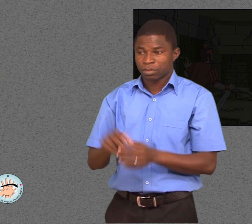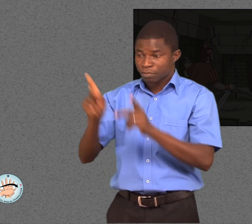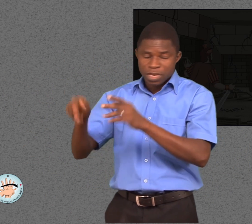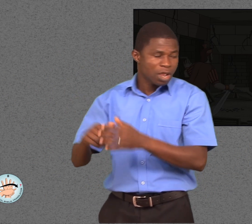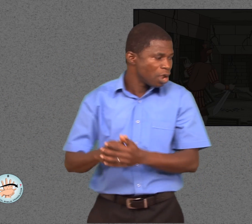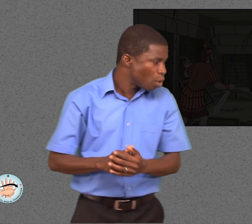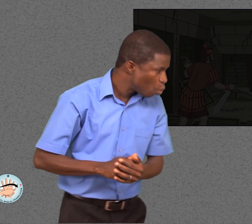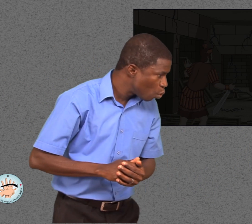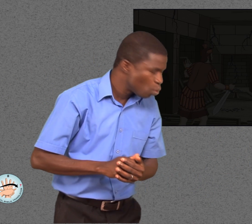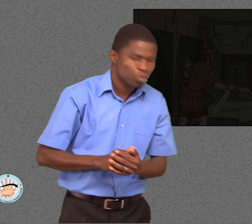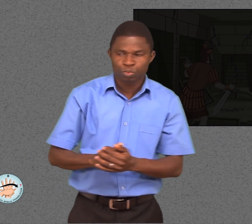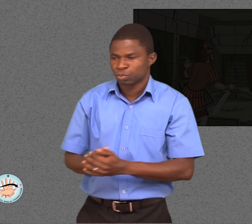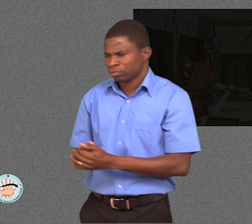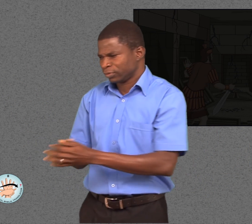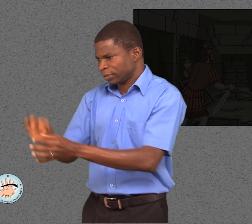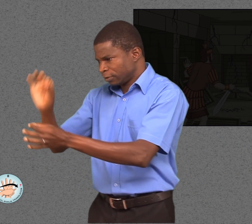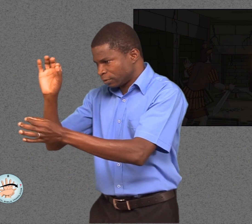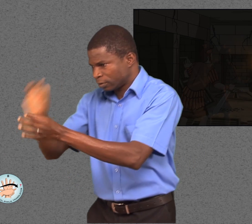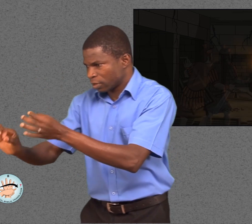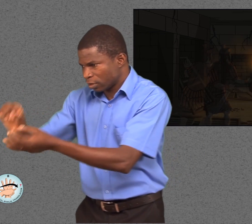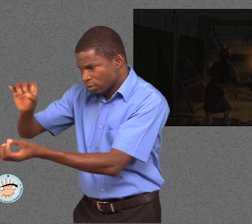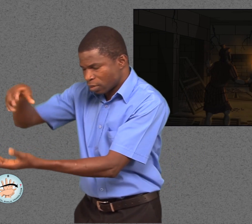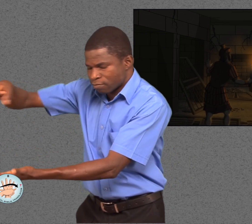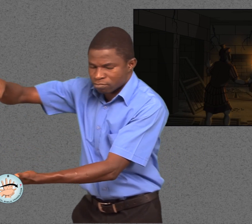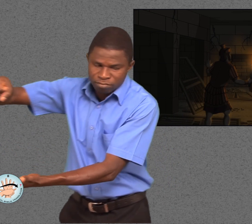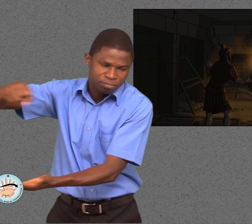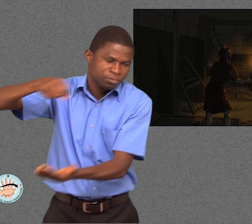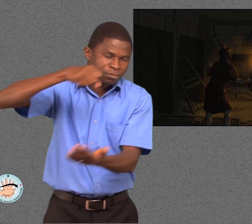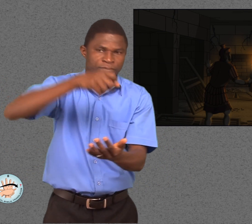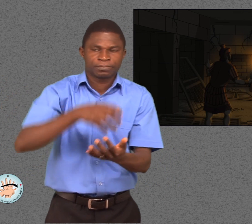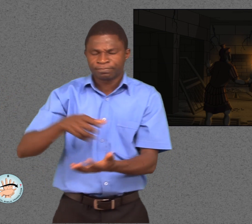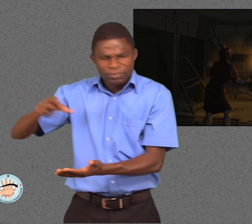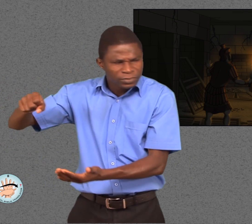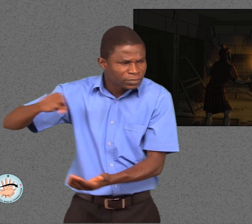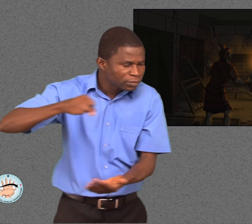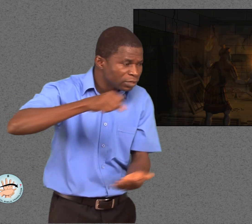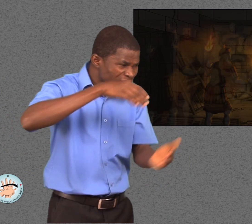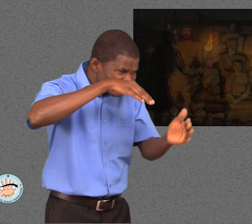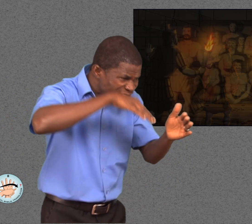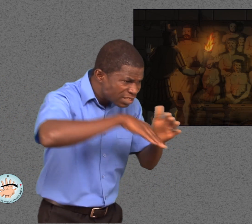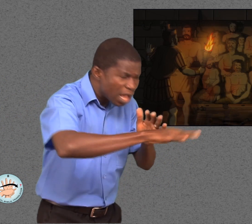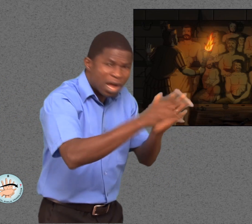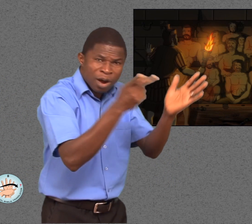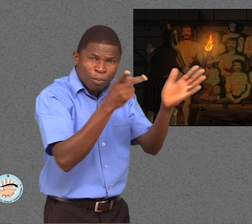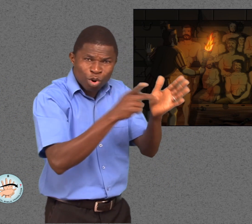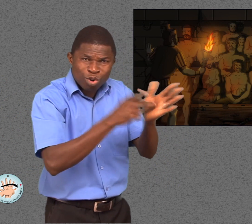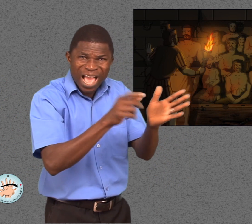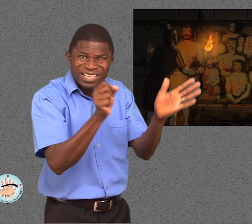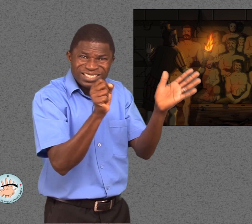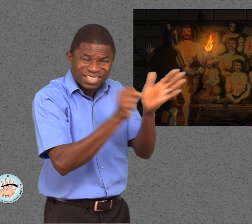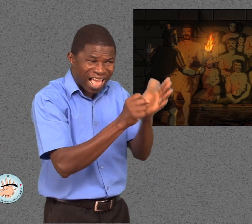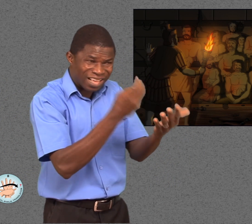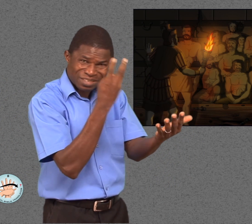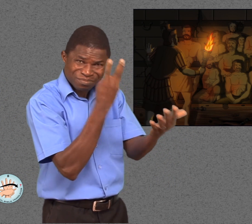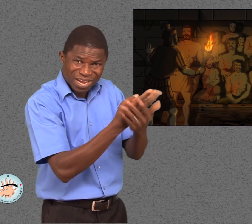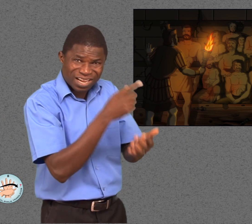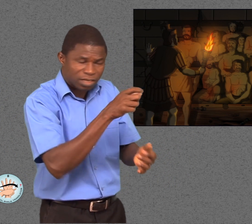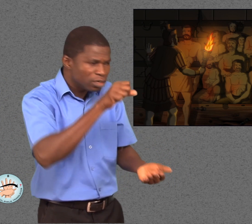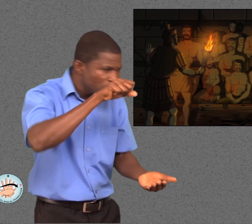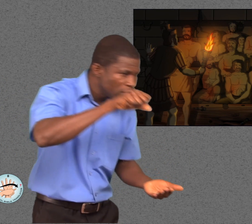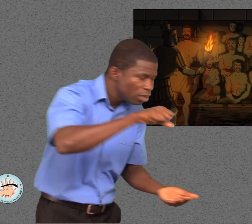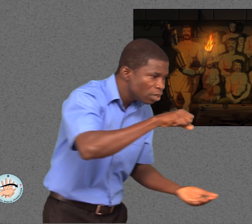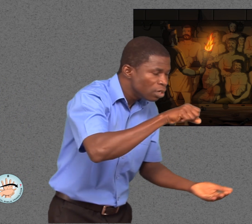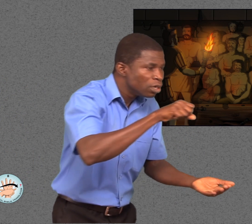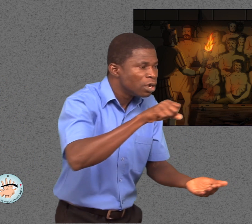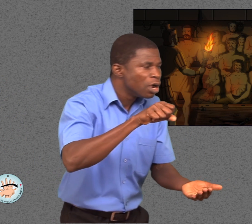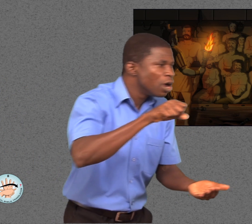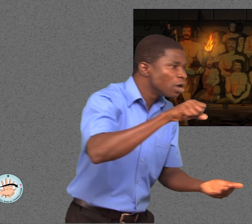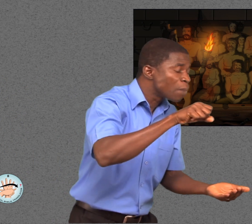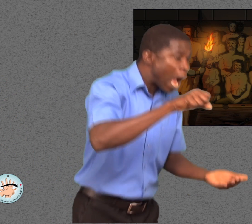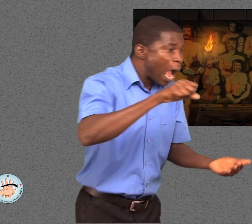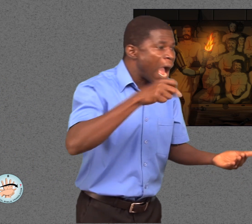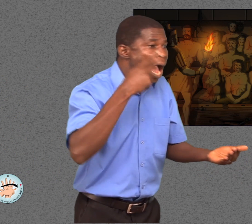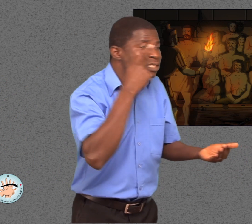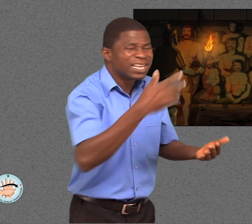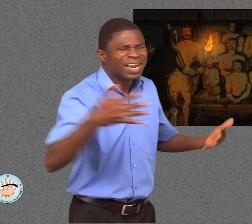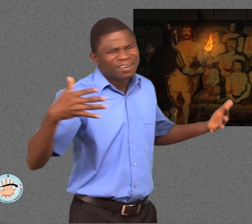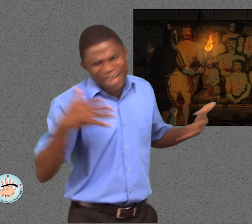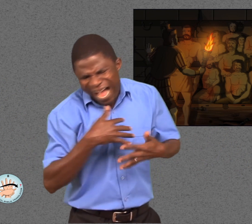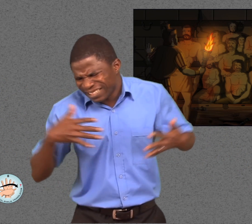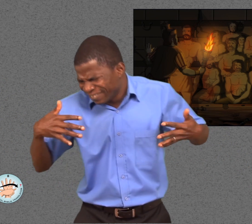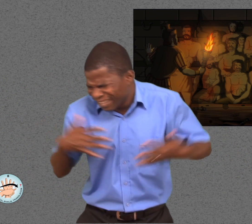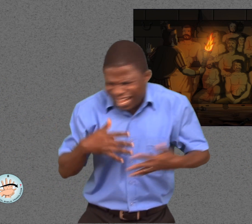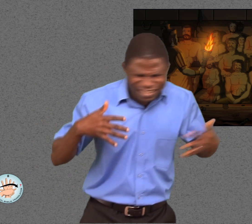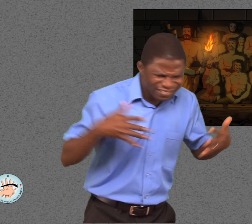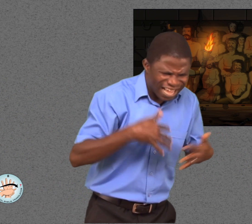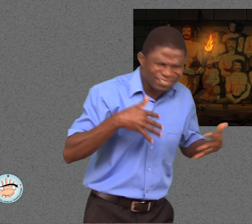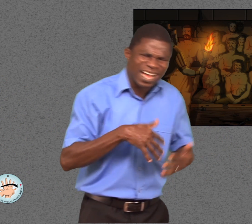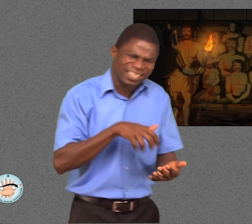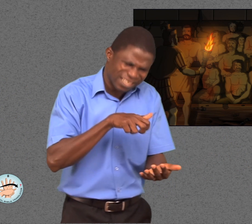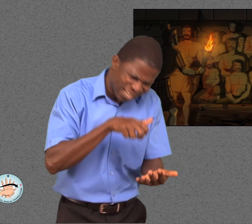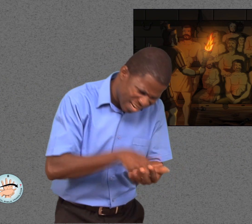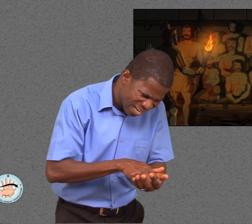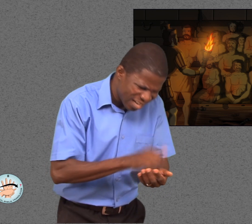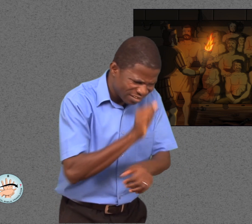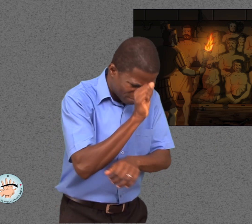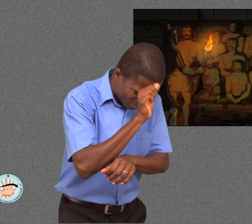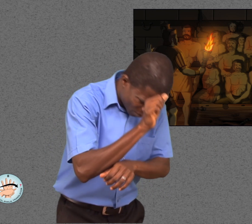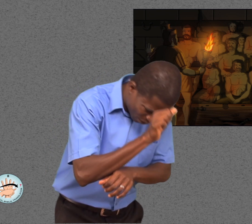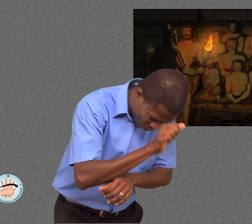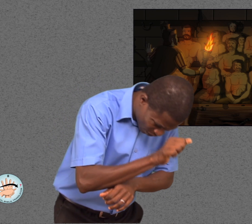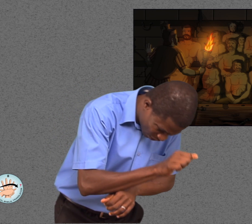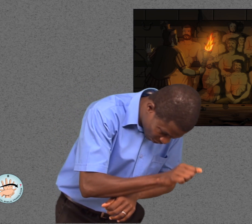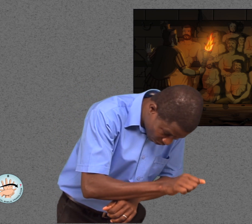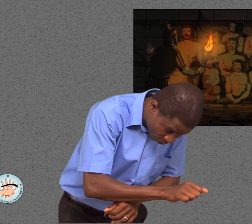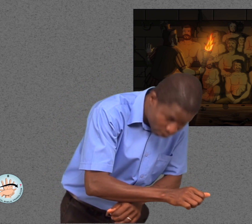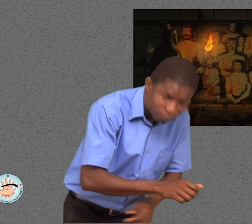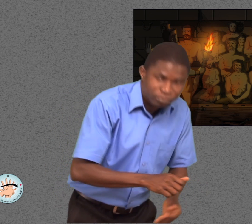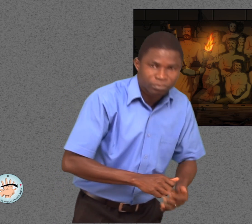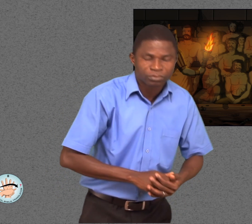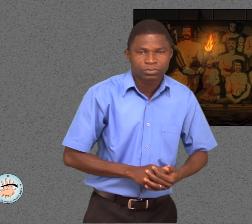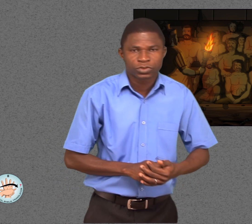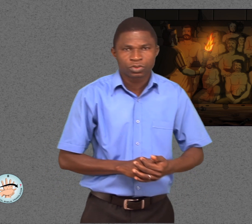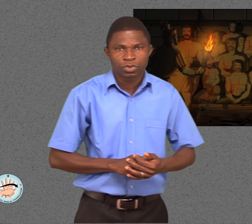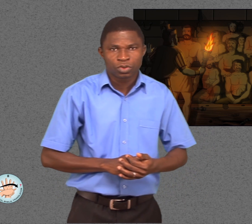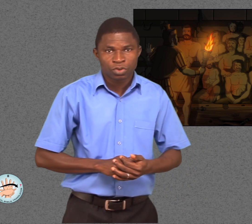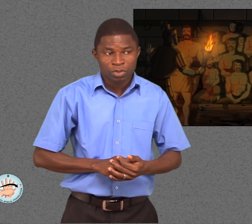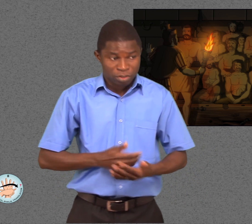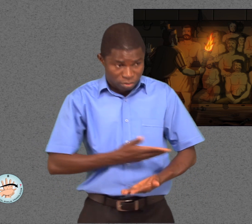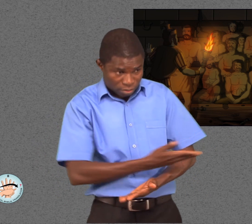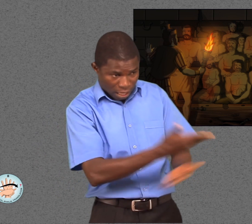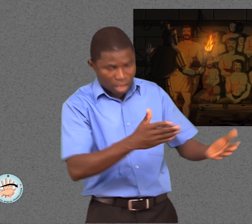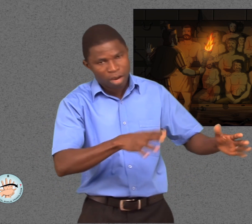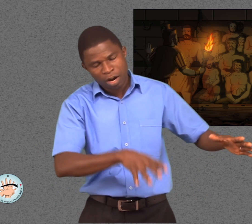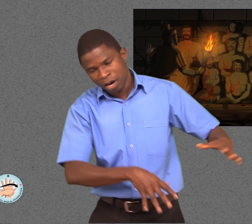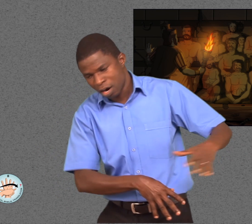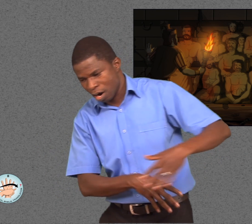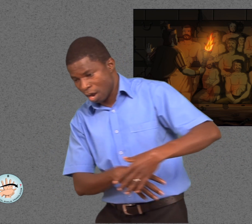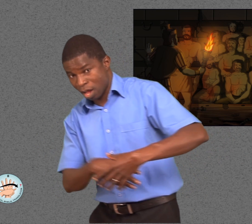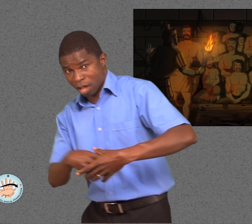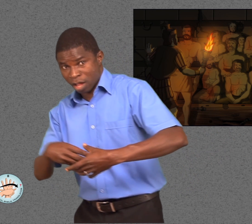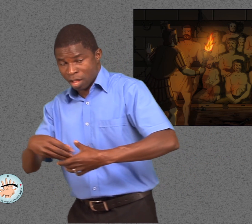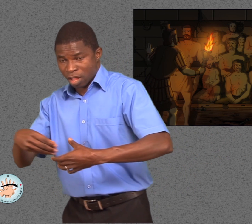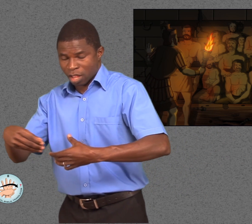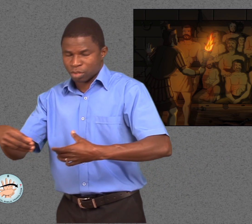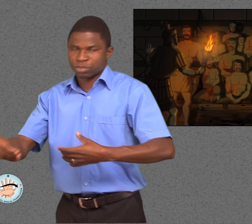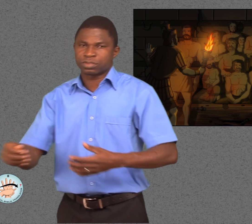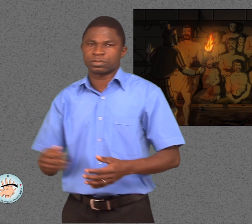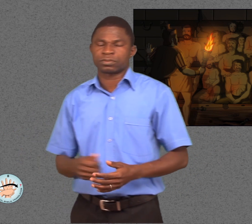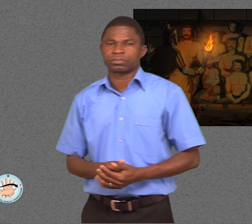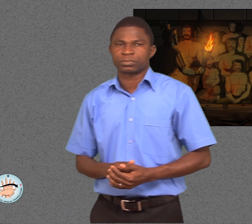Calling for lights, the jailer rushed in and fell trembling before Paul and Silas.